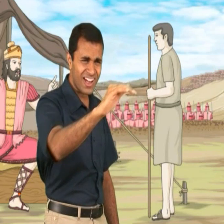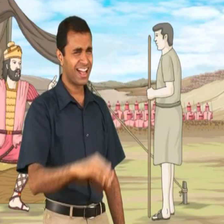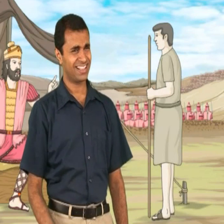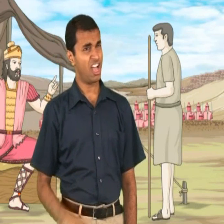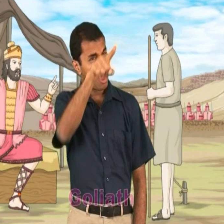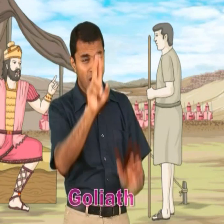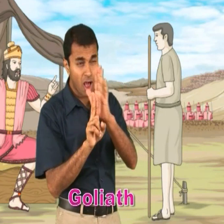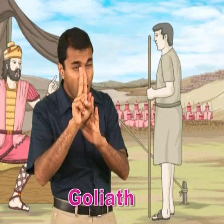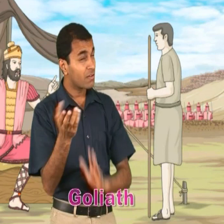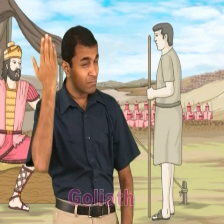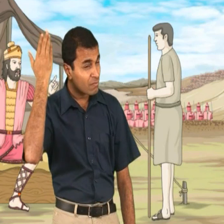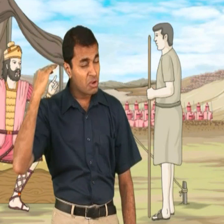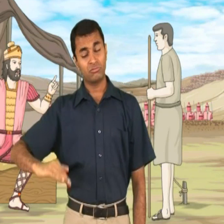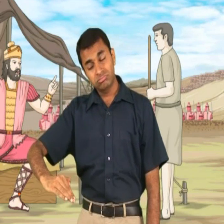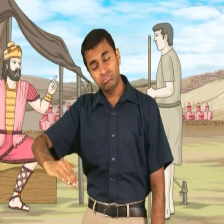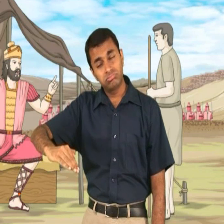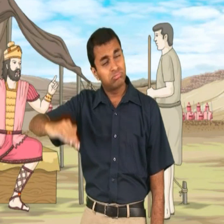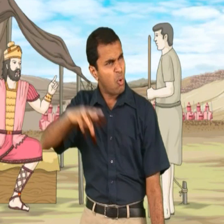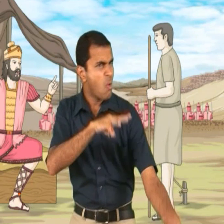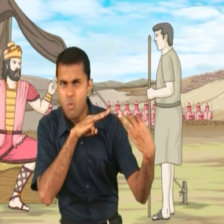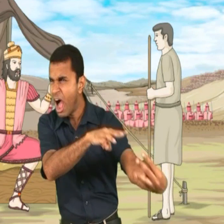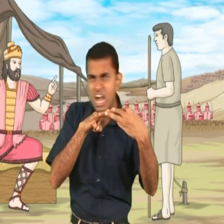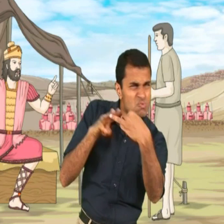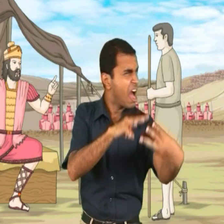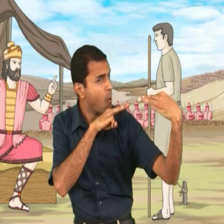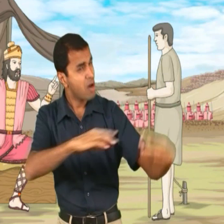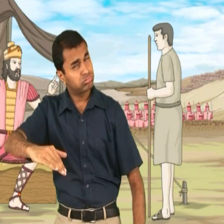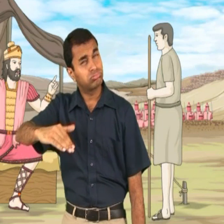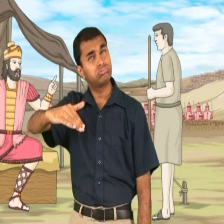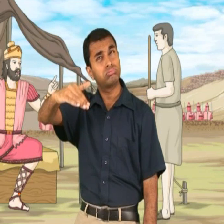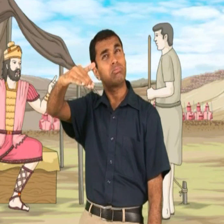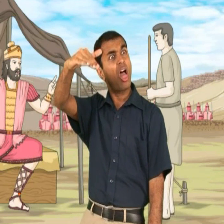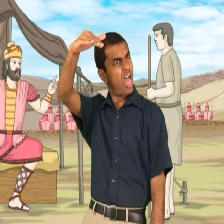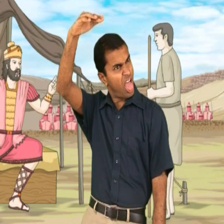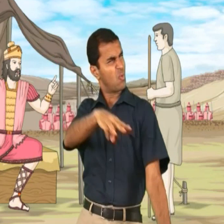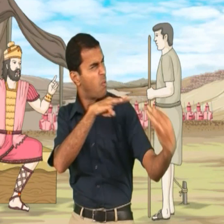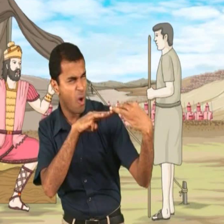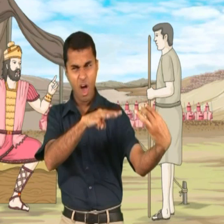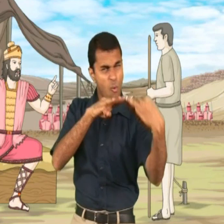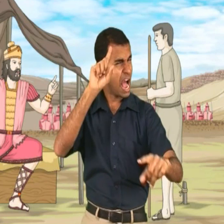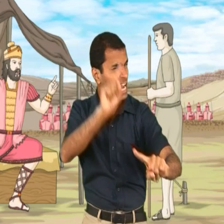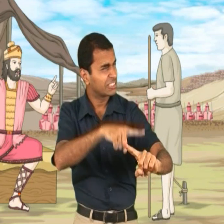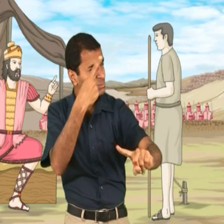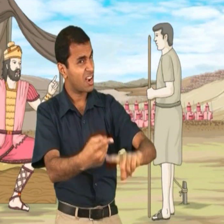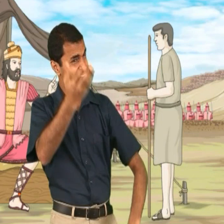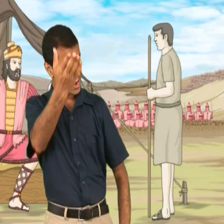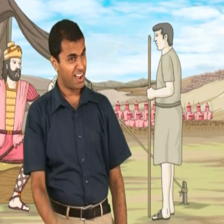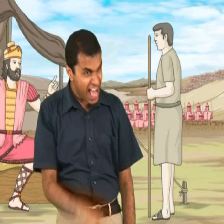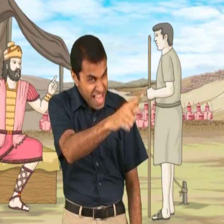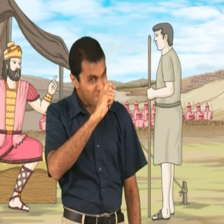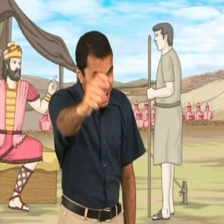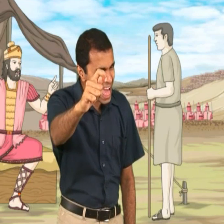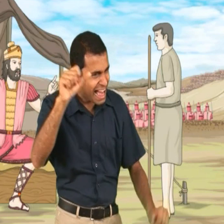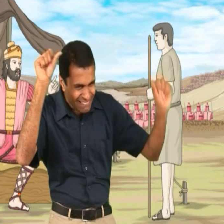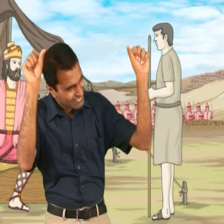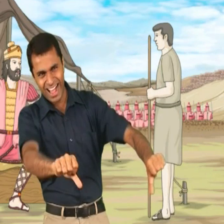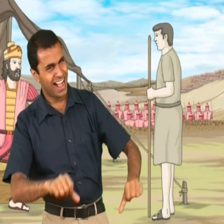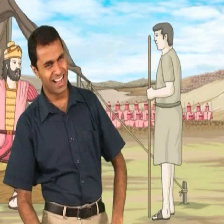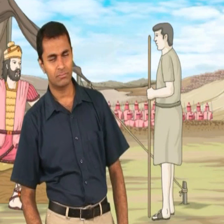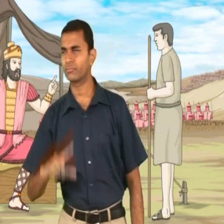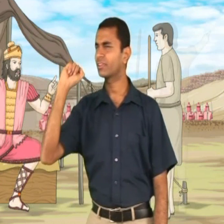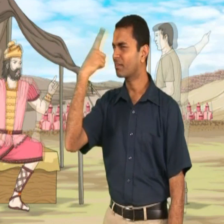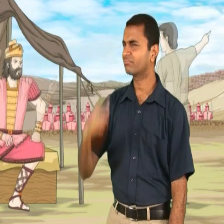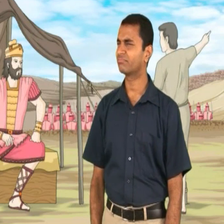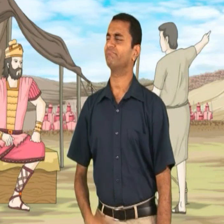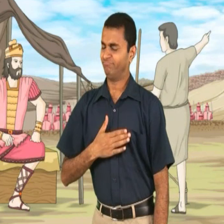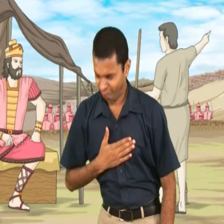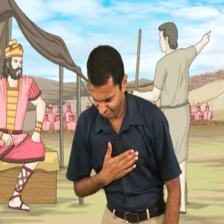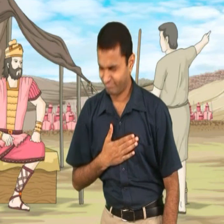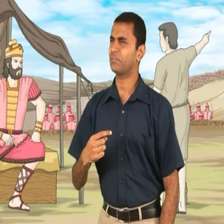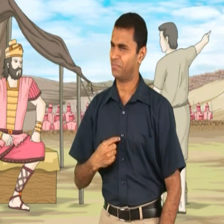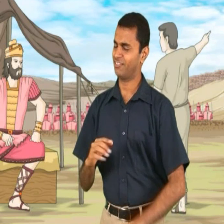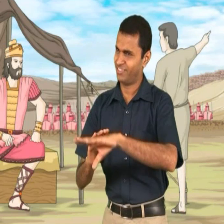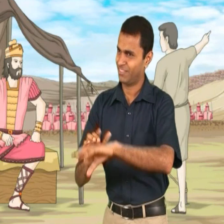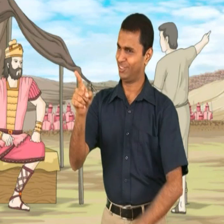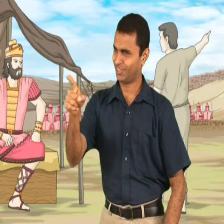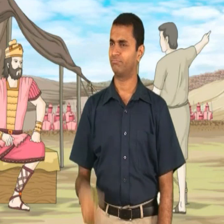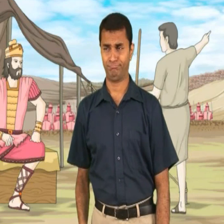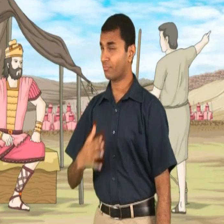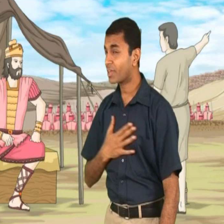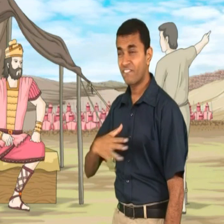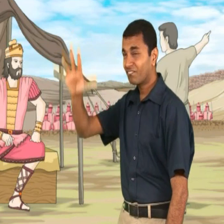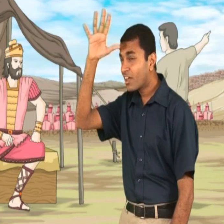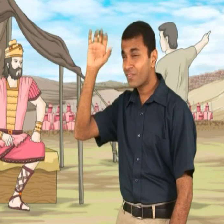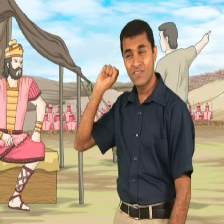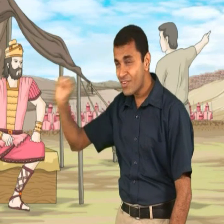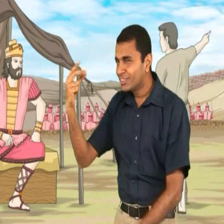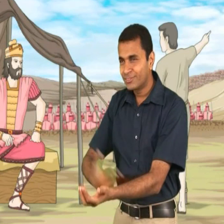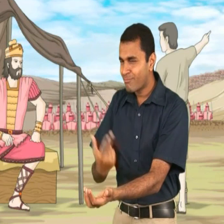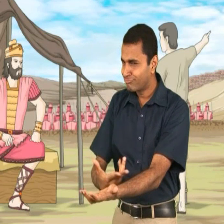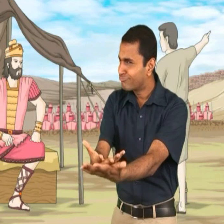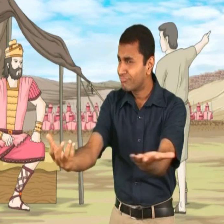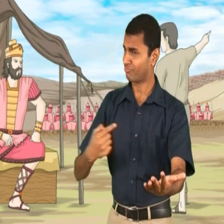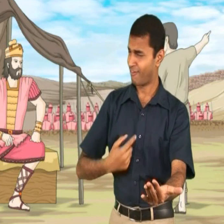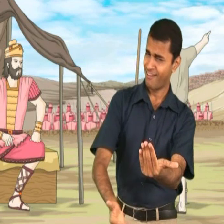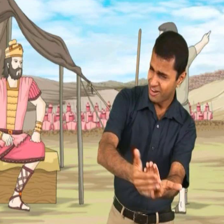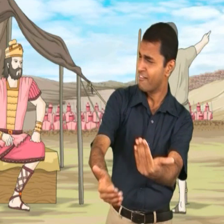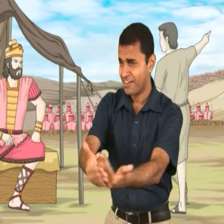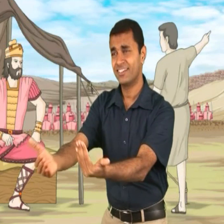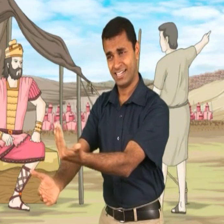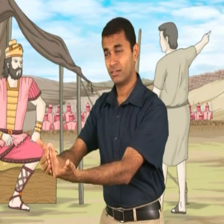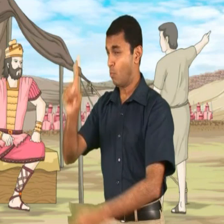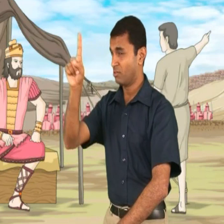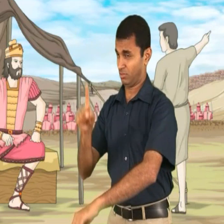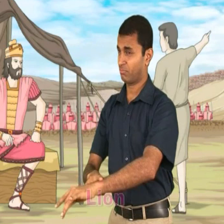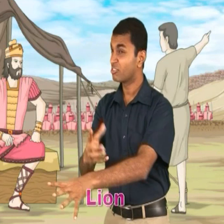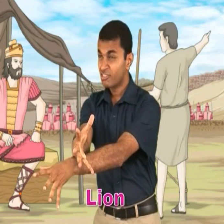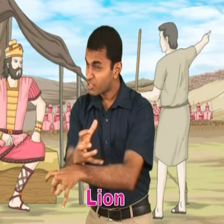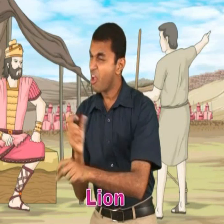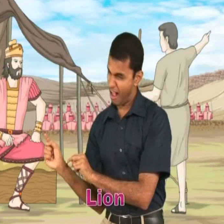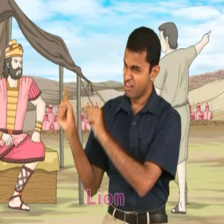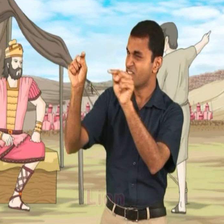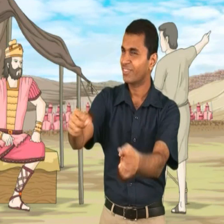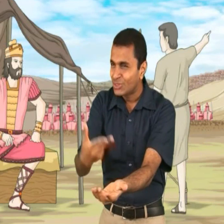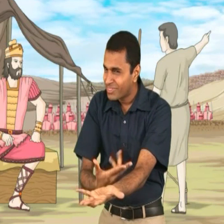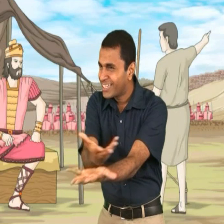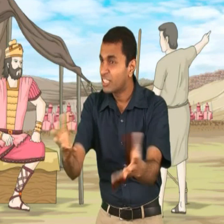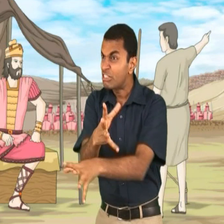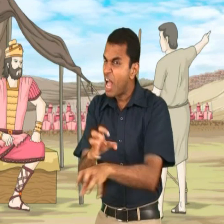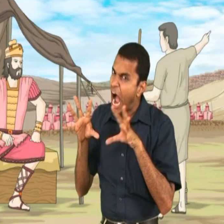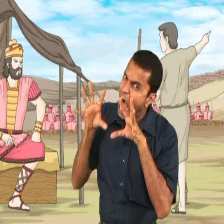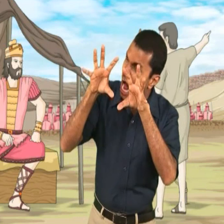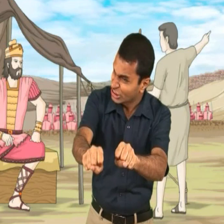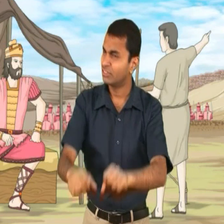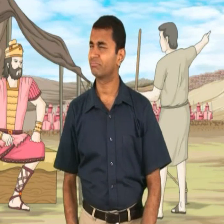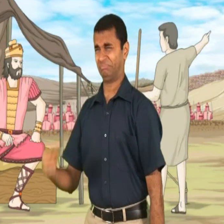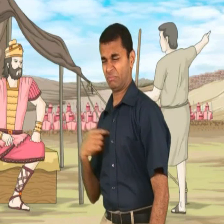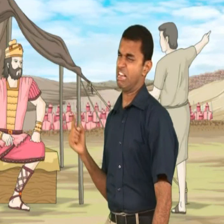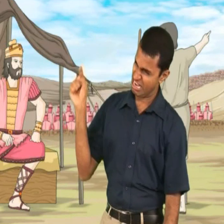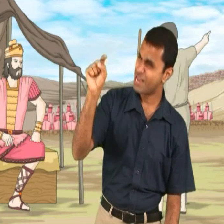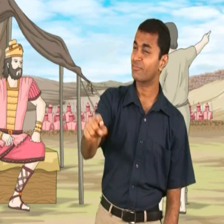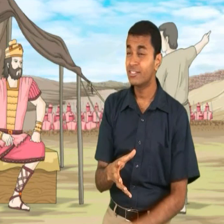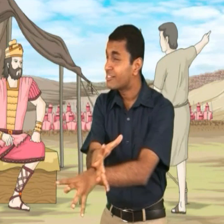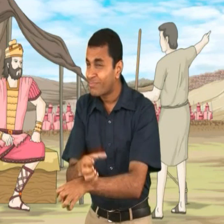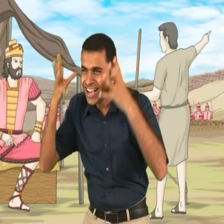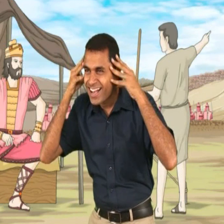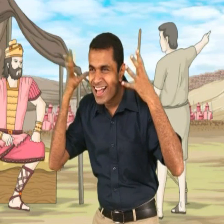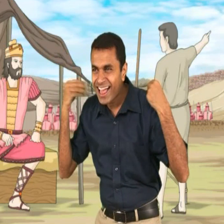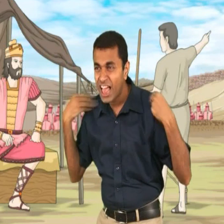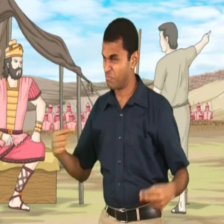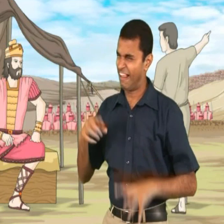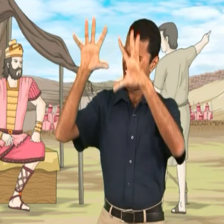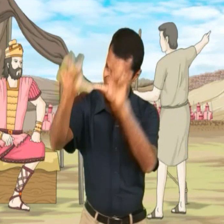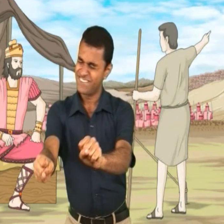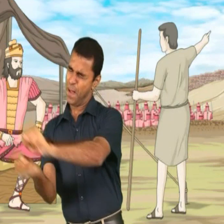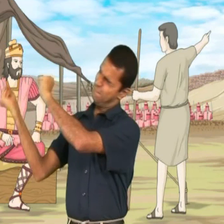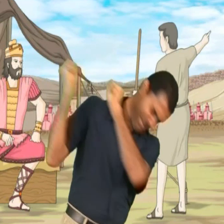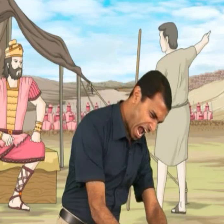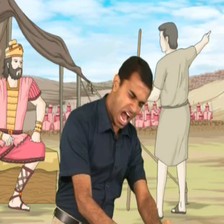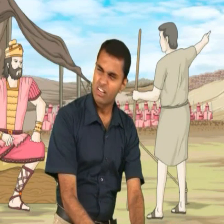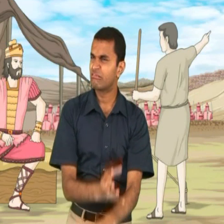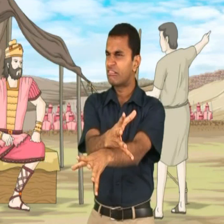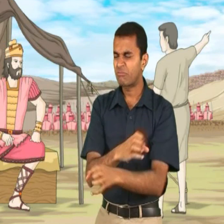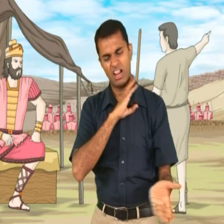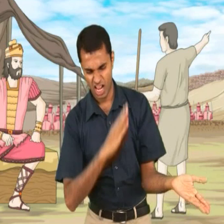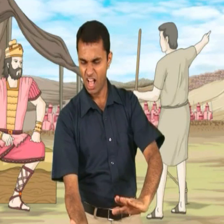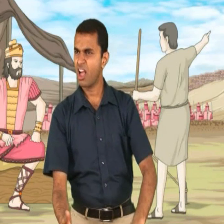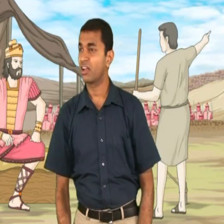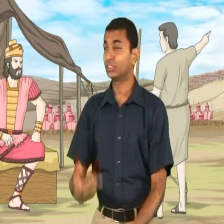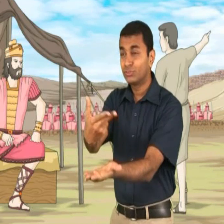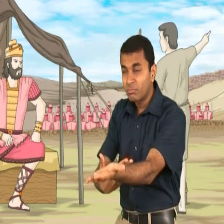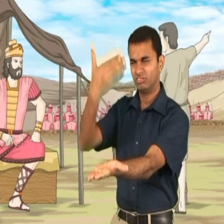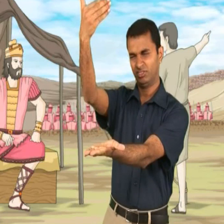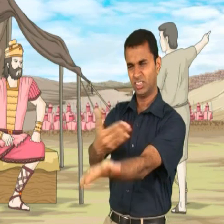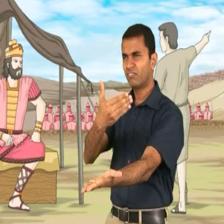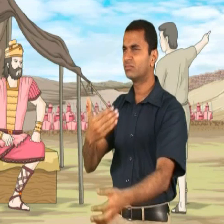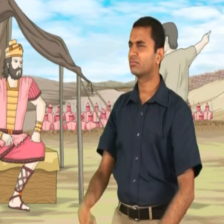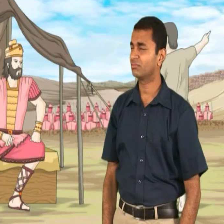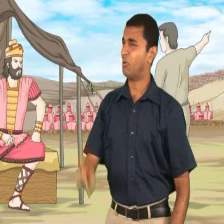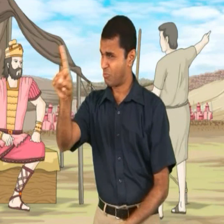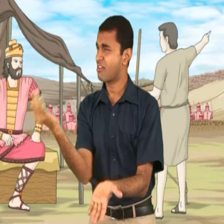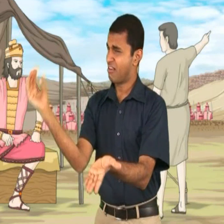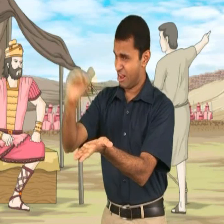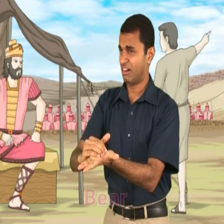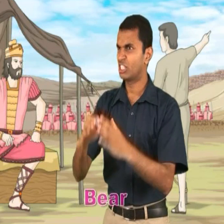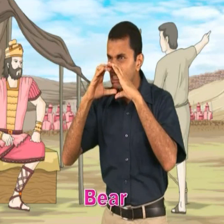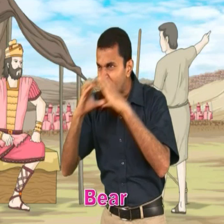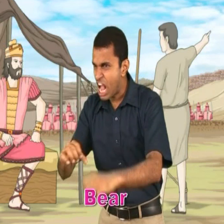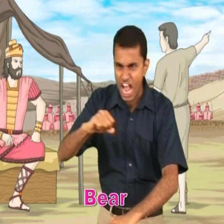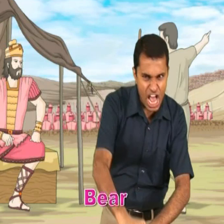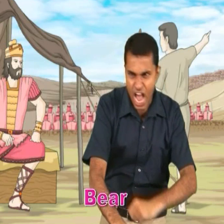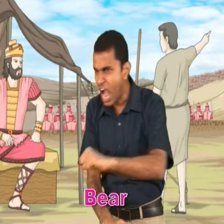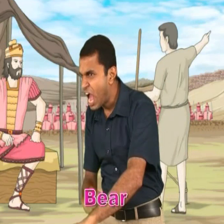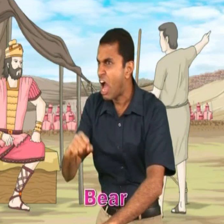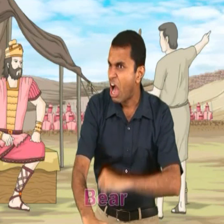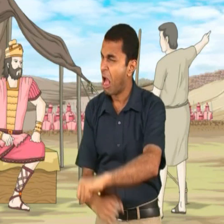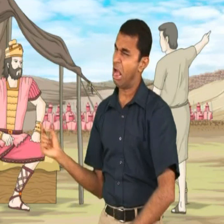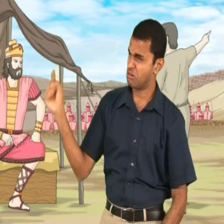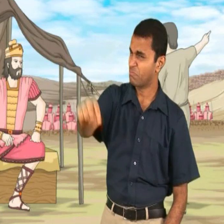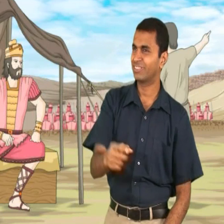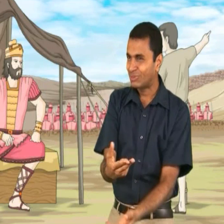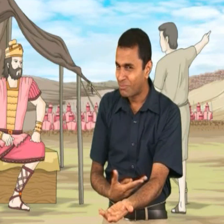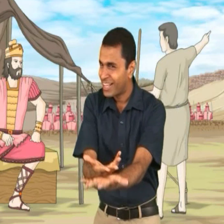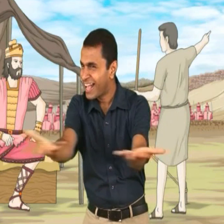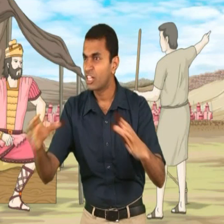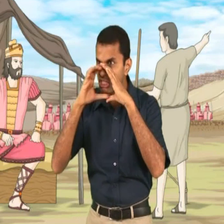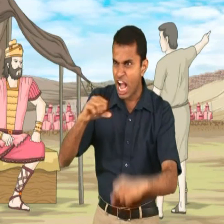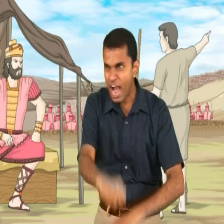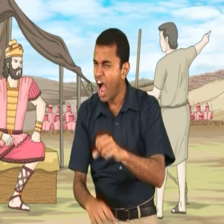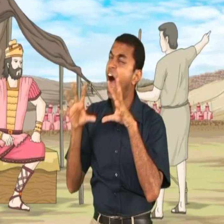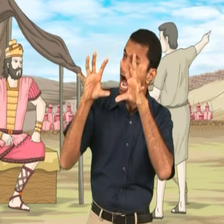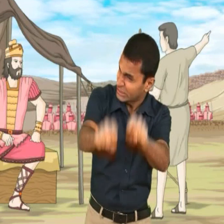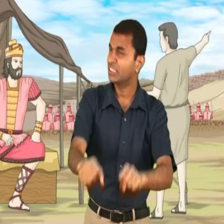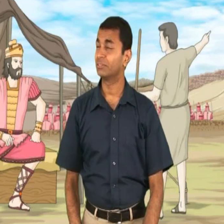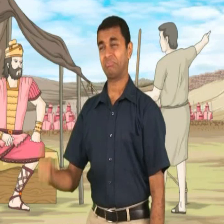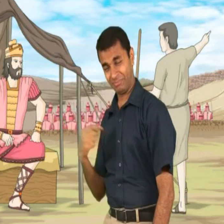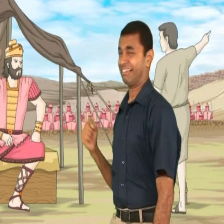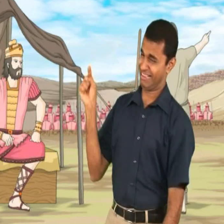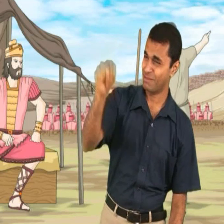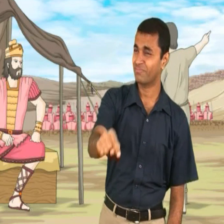You are just a boy, and he has been a warrior from his youth.” David replied, “Your servant has been tending his father’s sheep, and whenever a lion or a bear came and carried off a lamb from the flock, I went after it, struck it down, and delivered the lamb from its mouth.